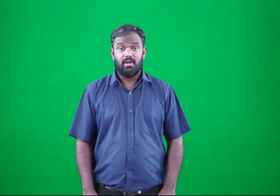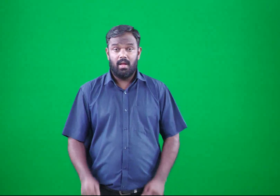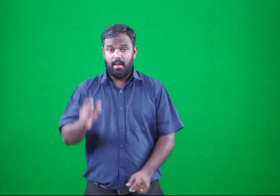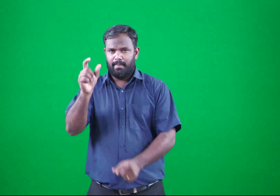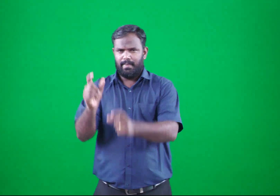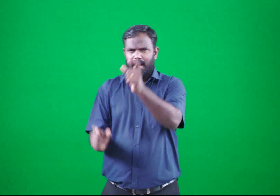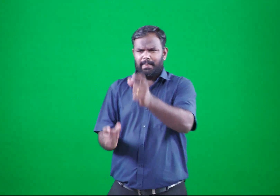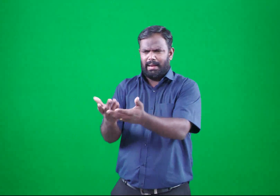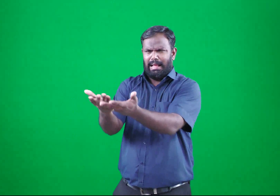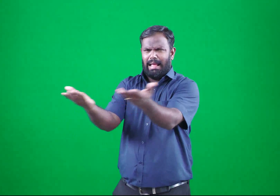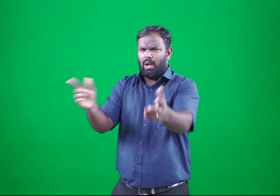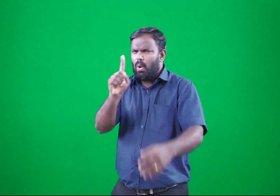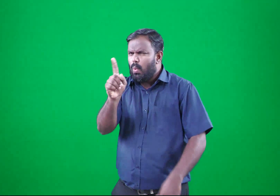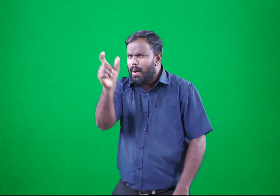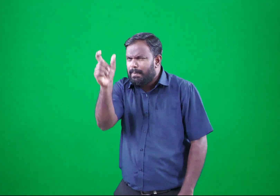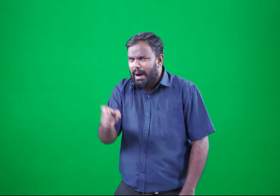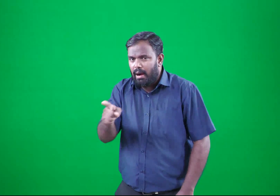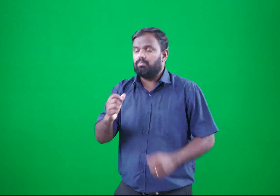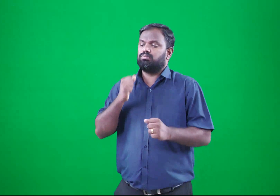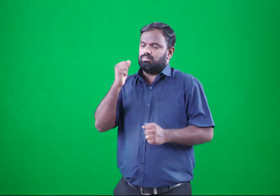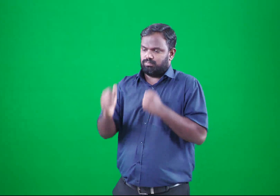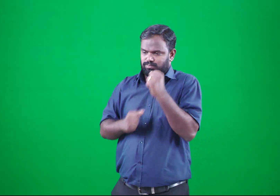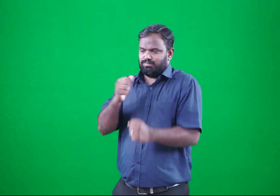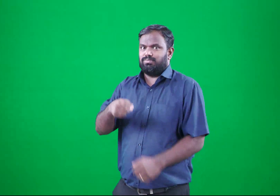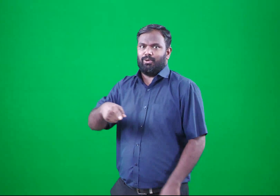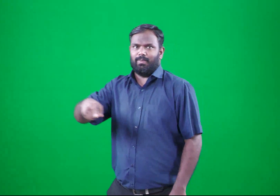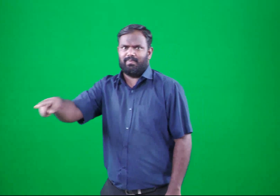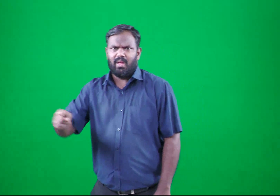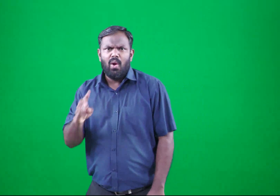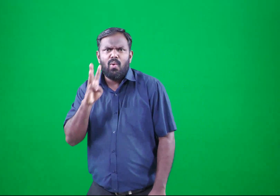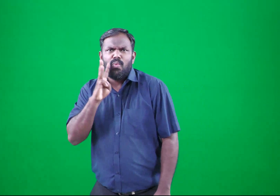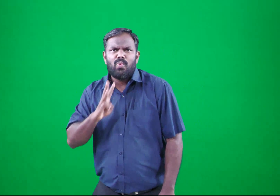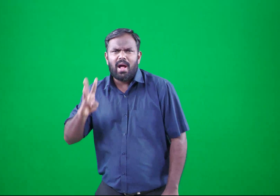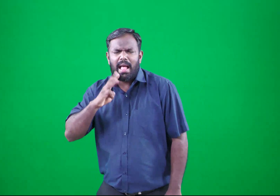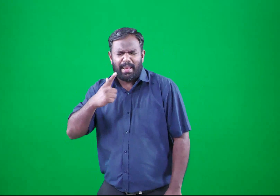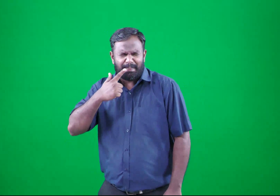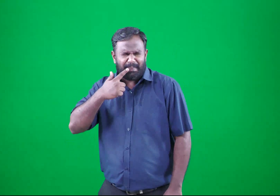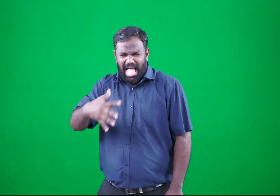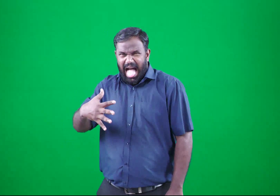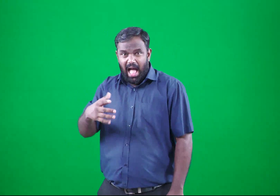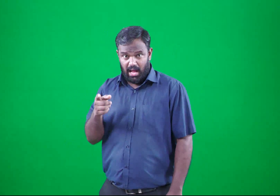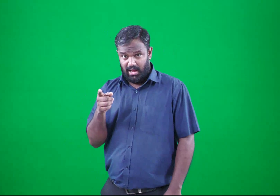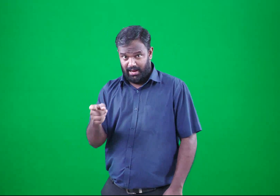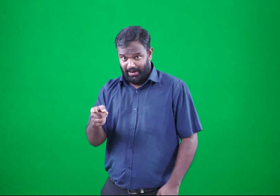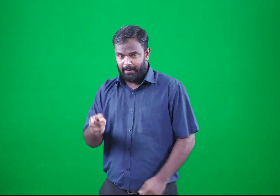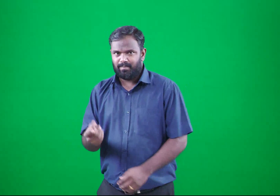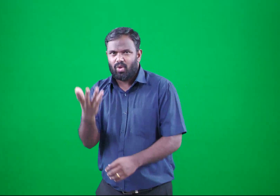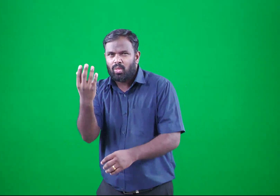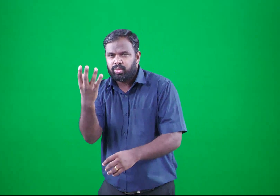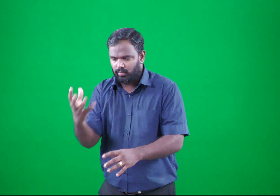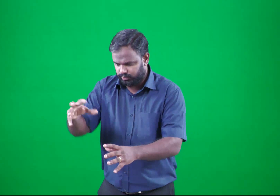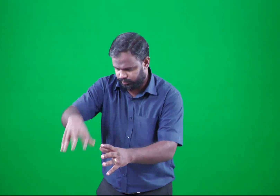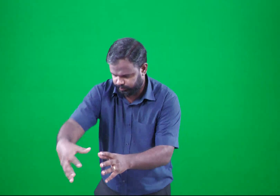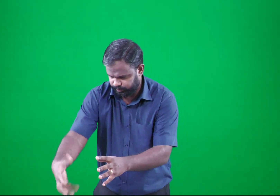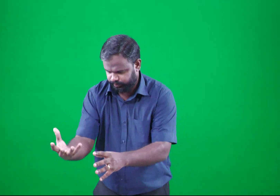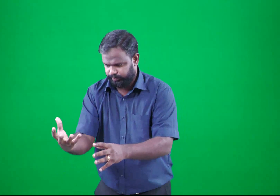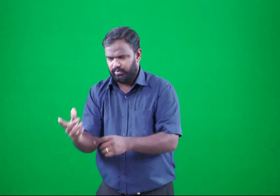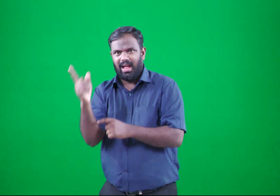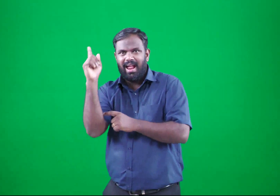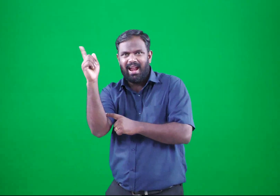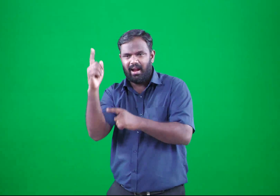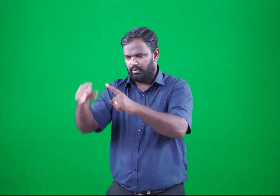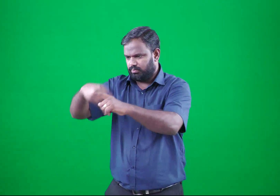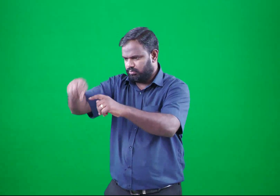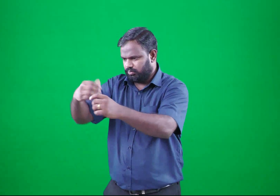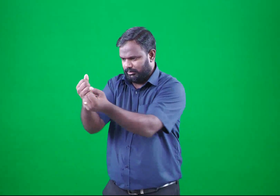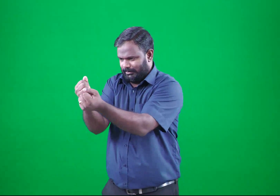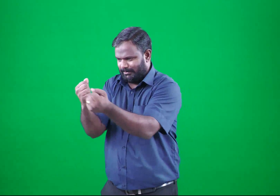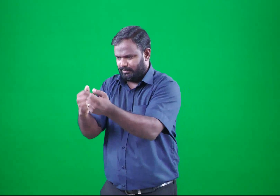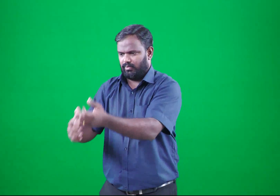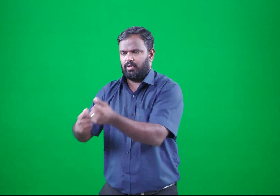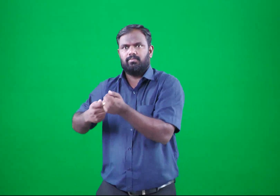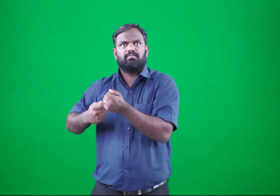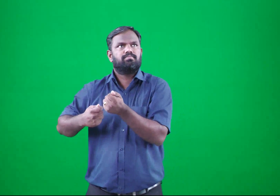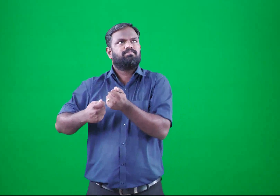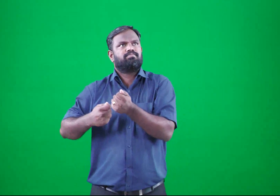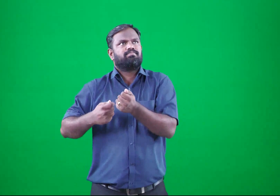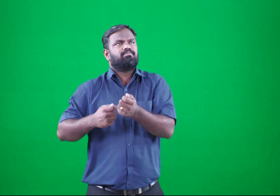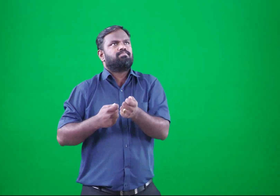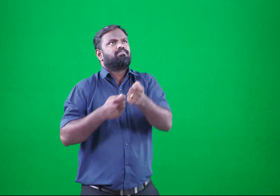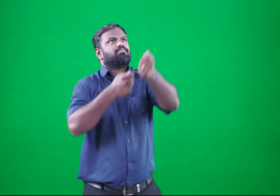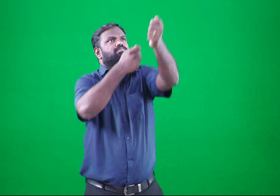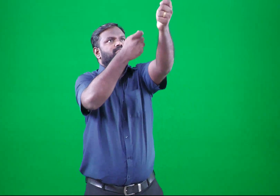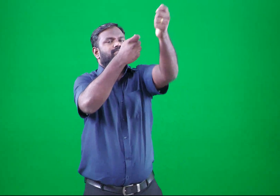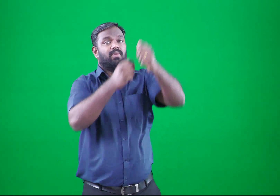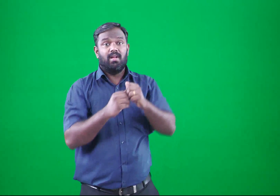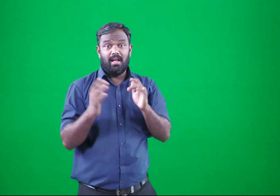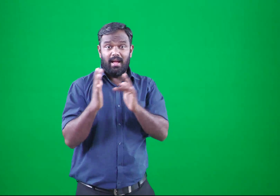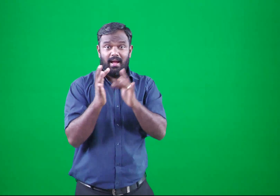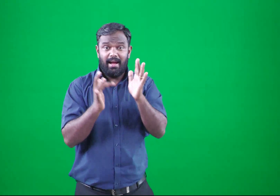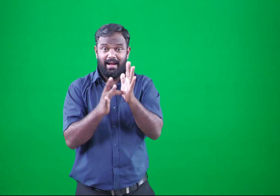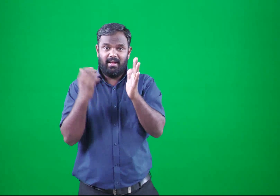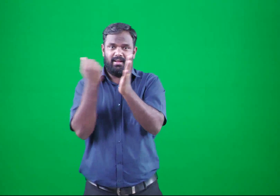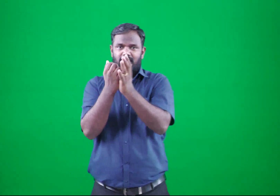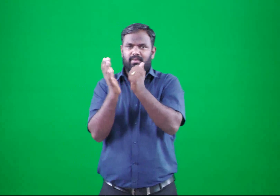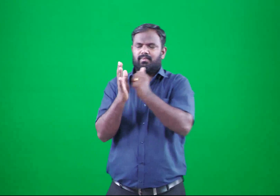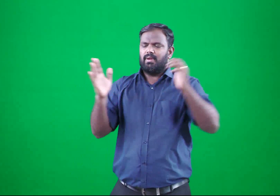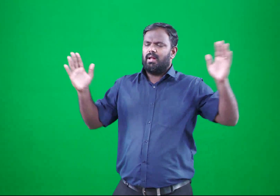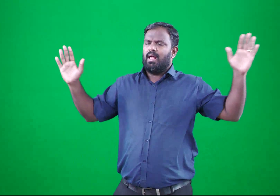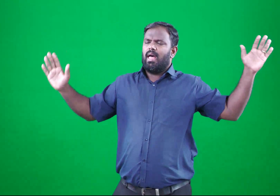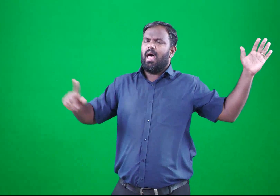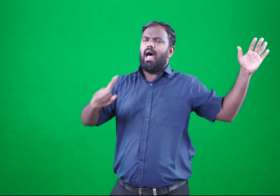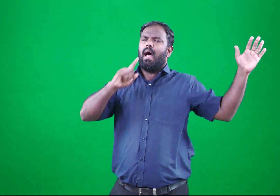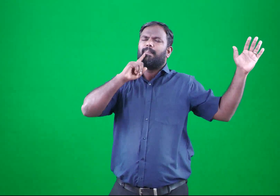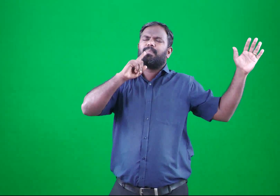And someone ran and filled a sponge with sour wine.